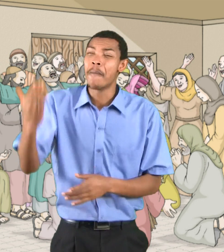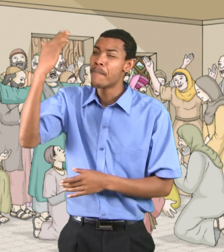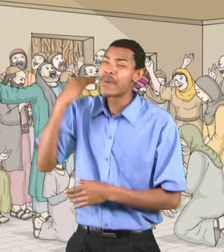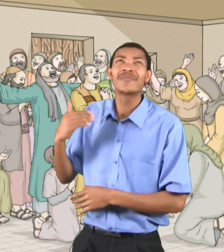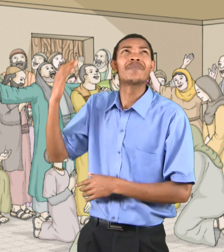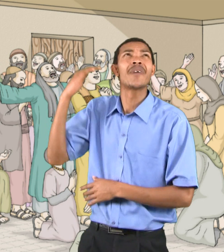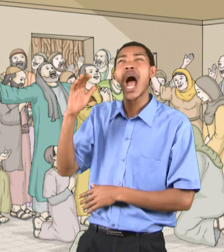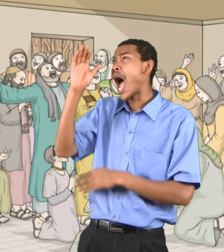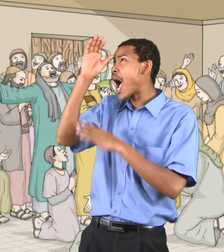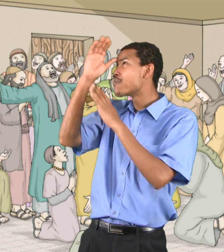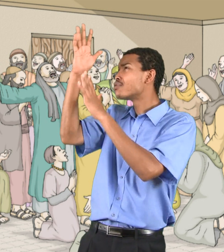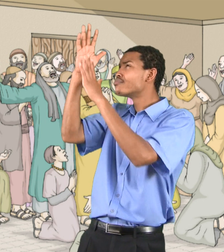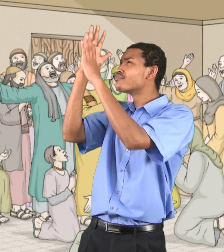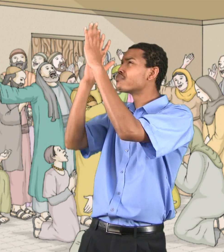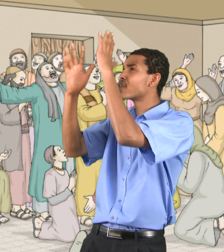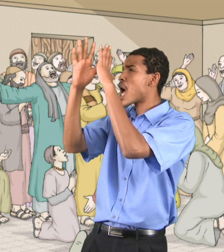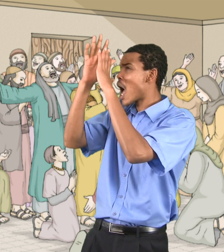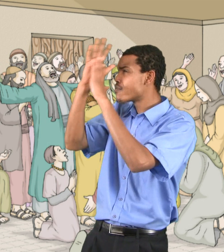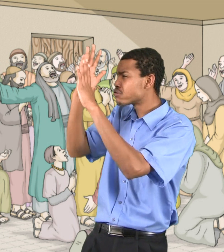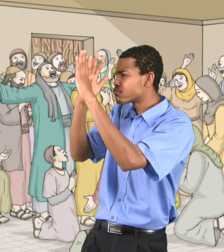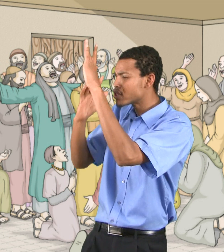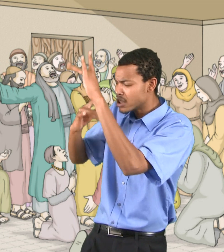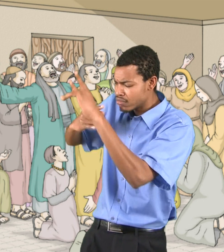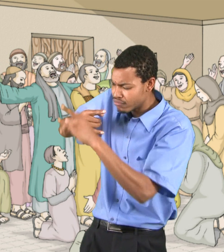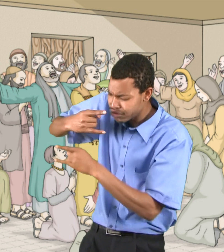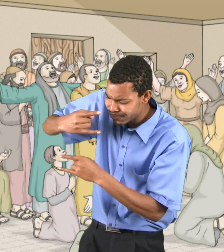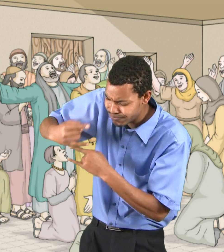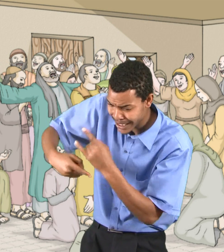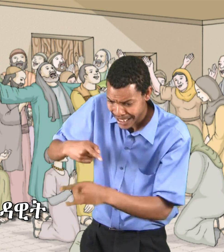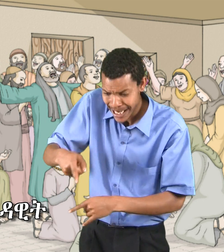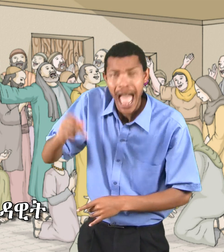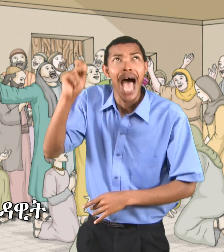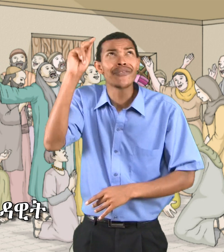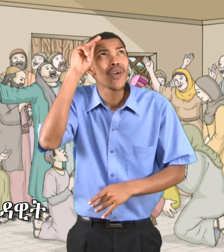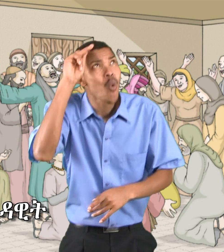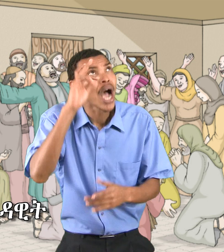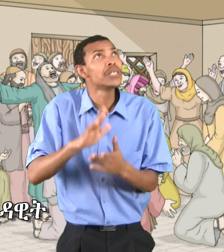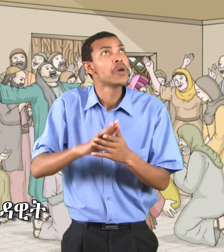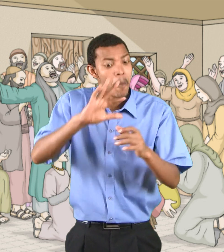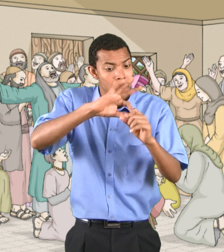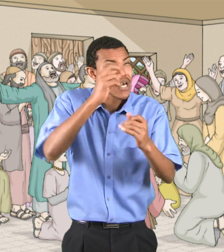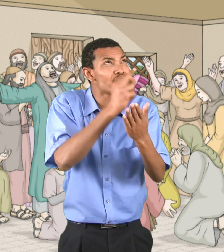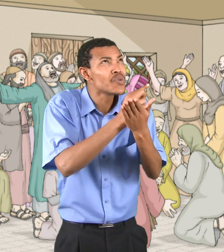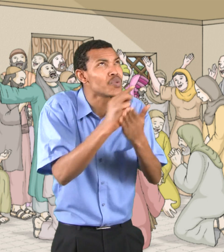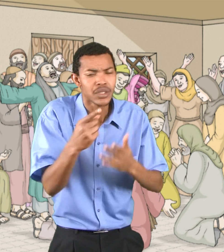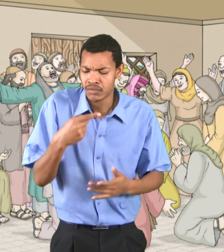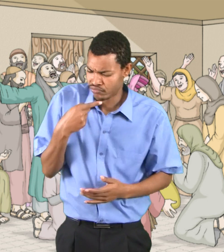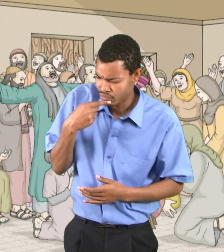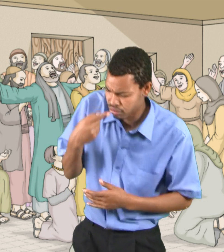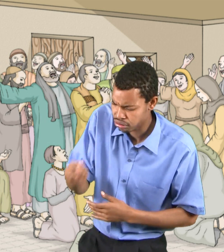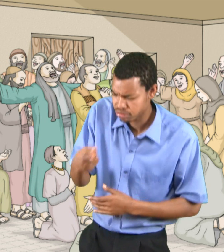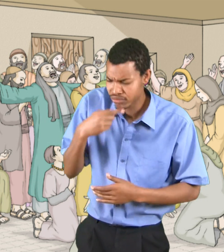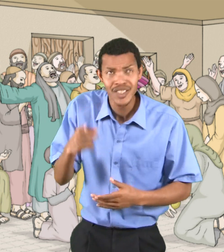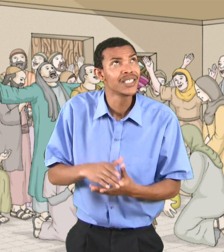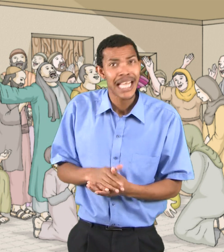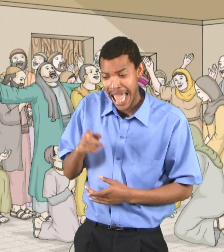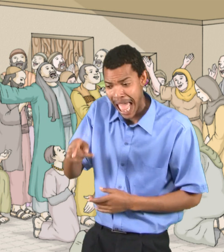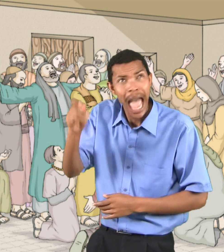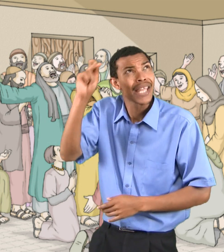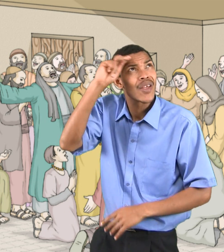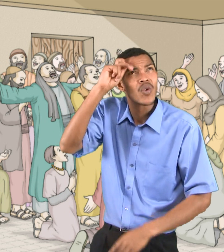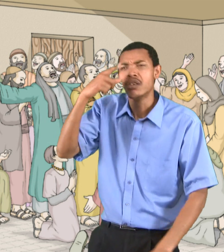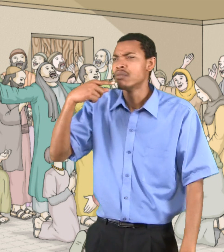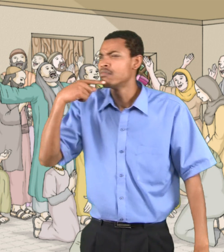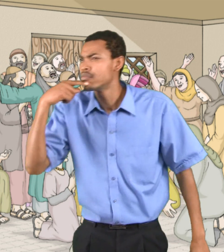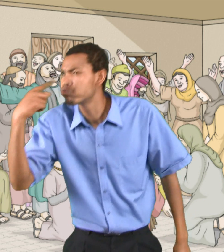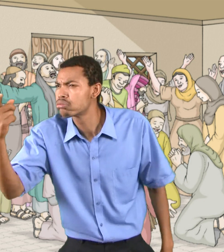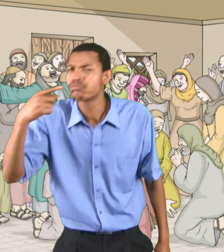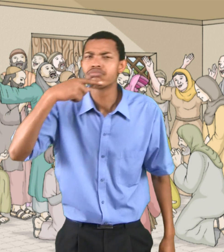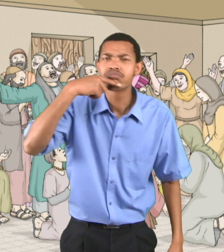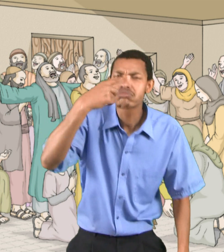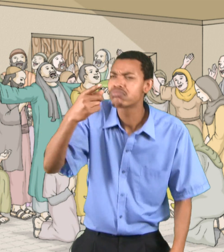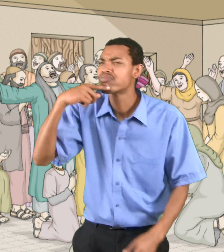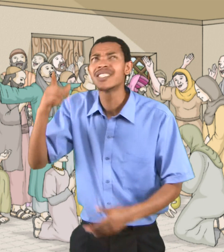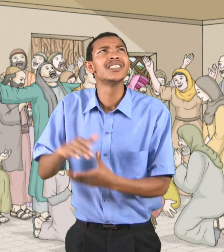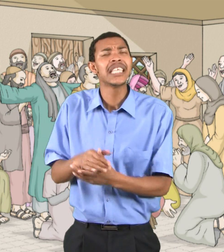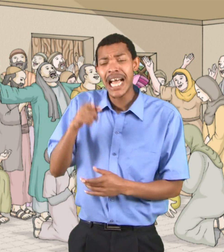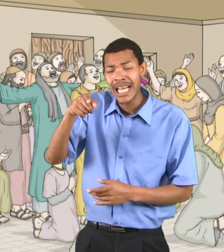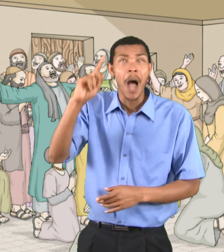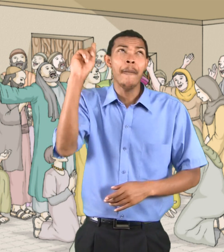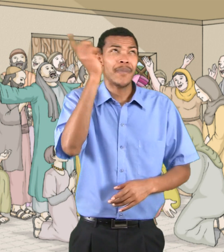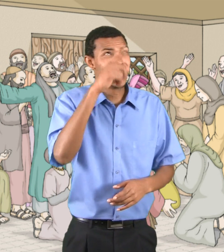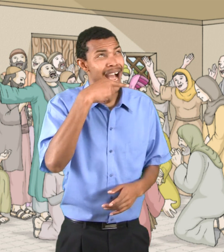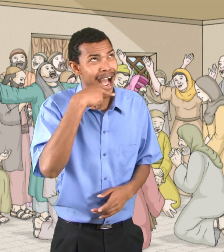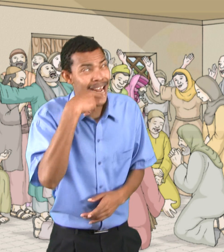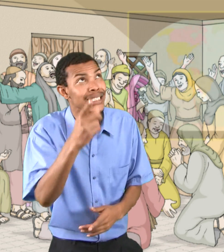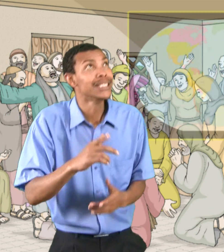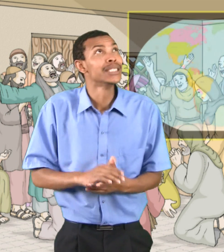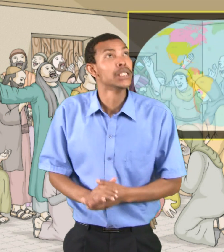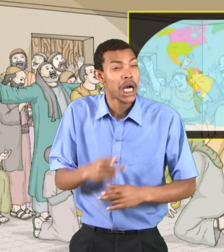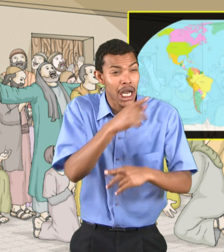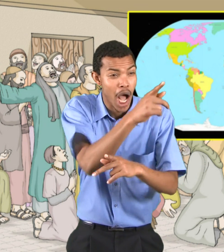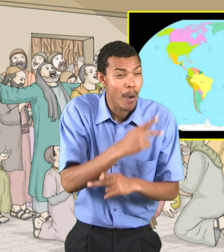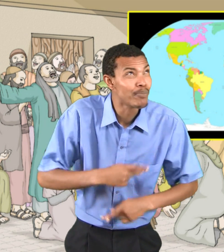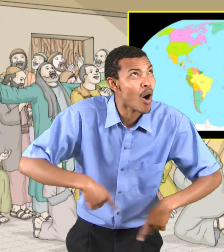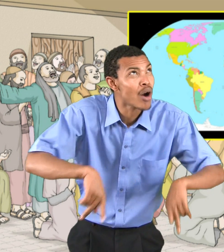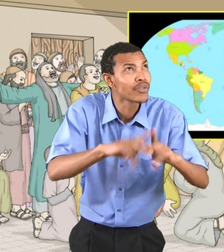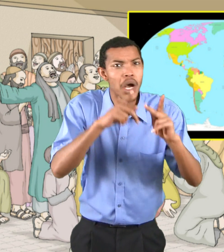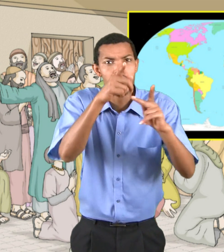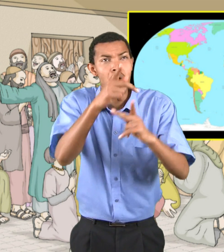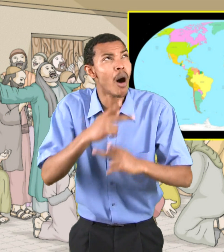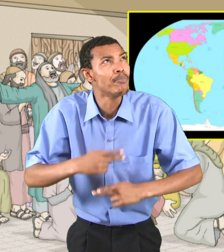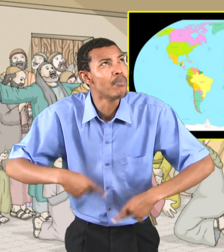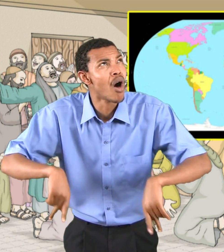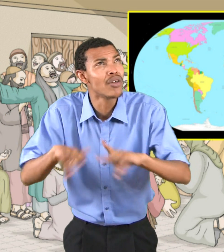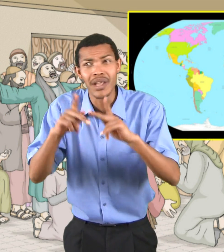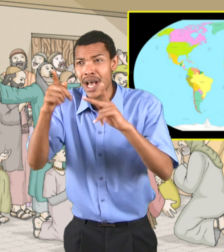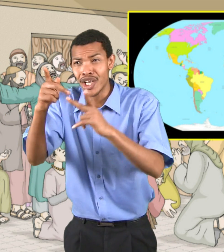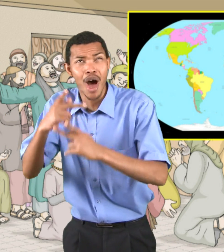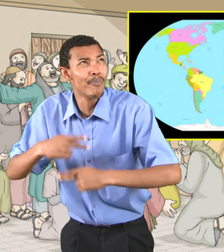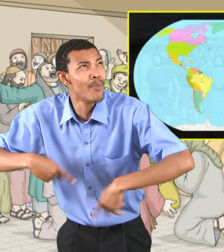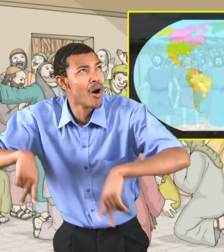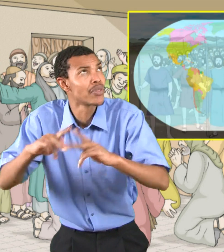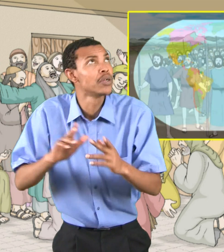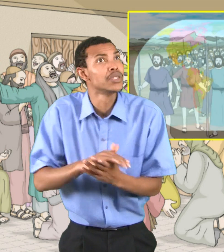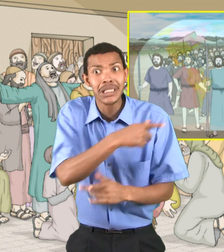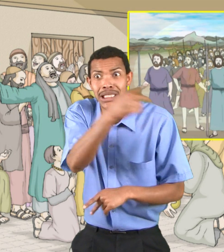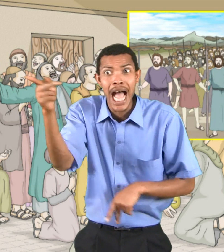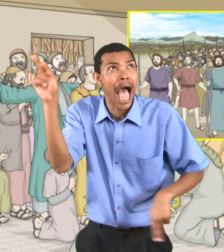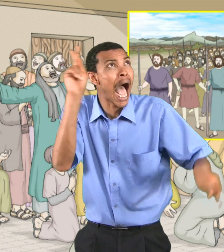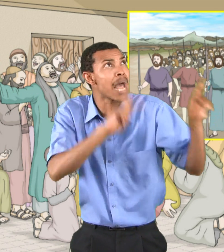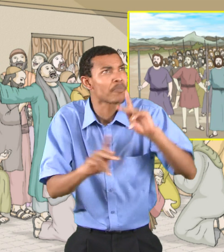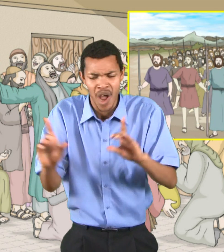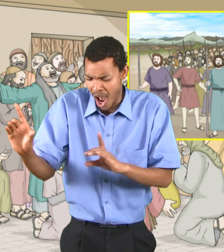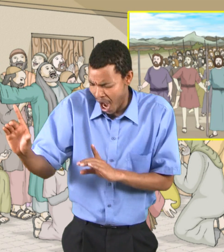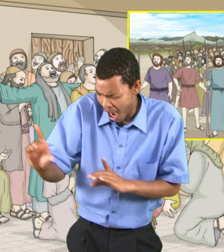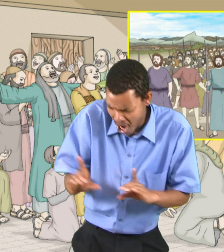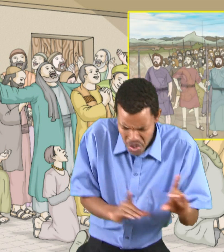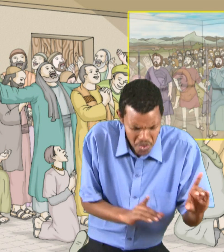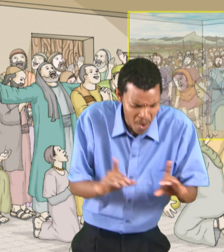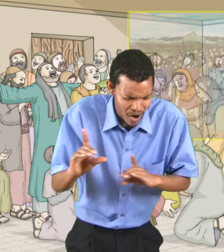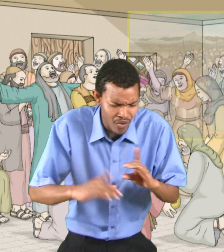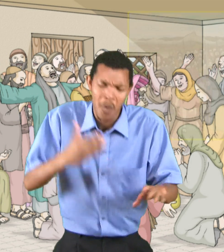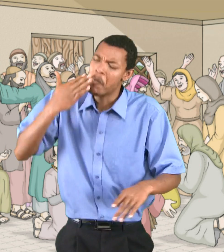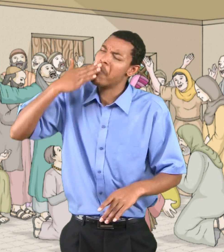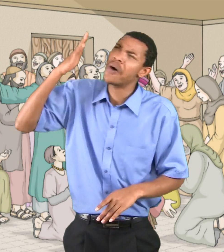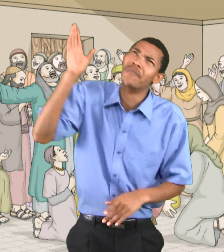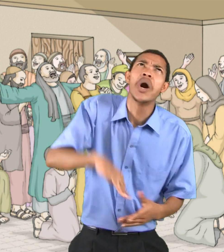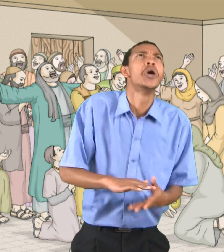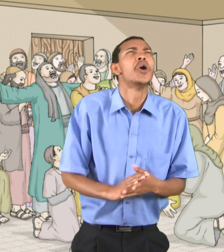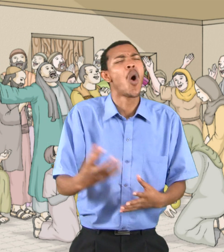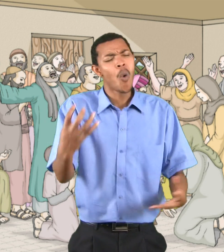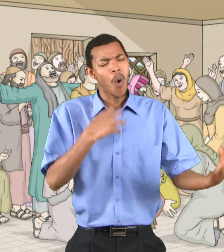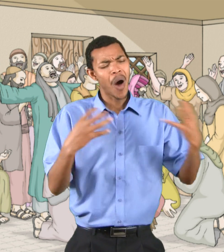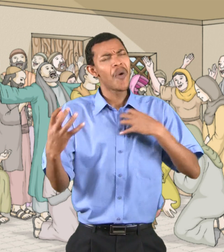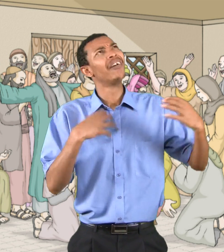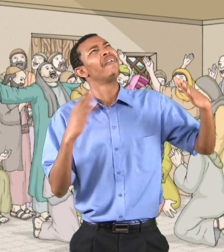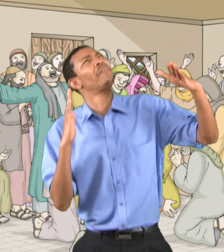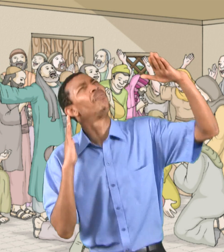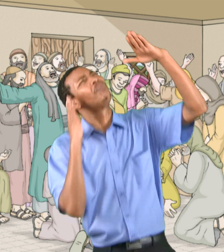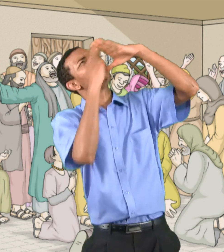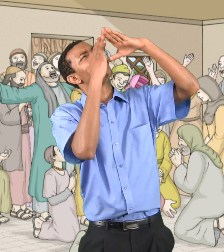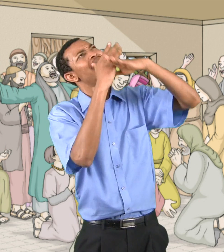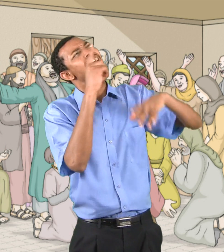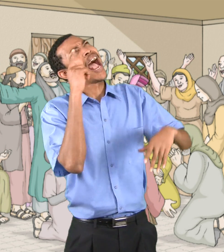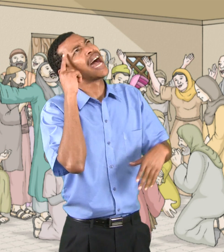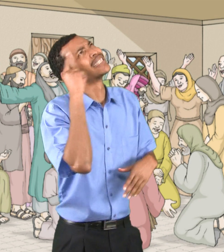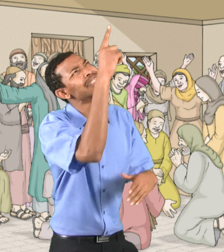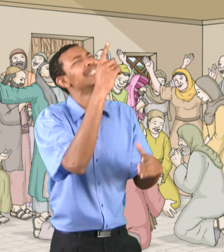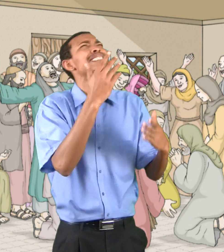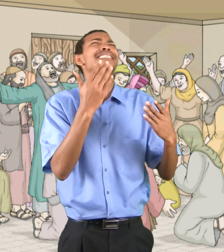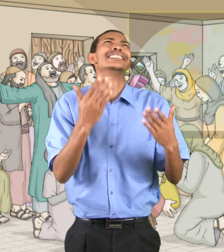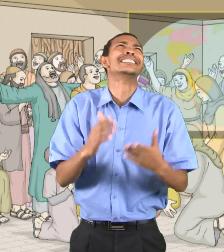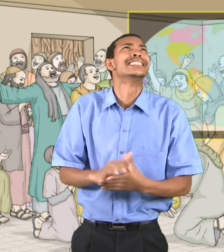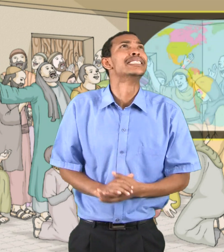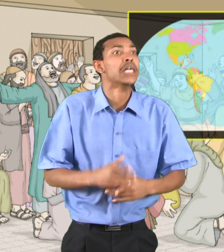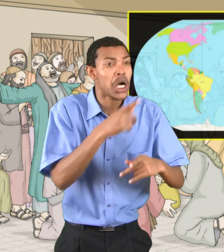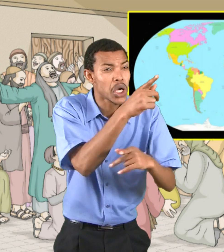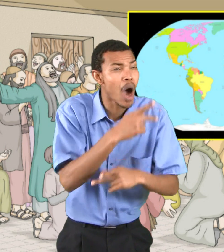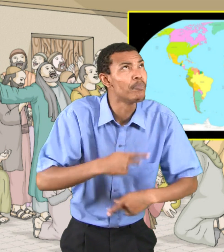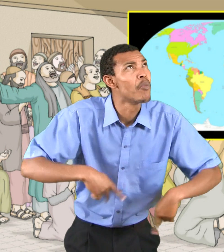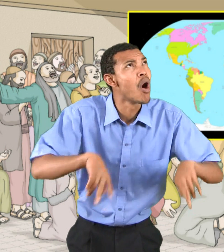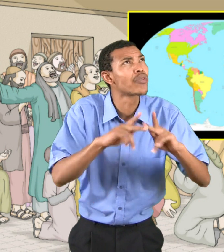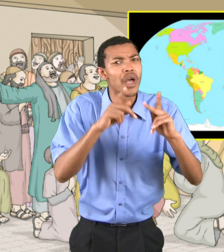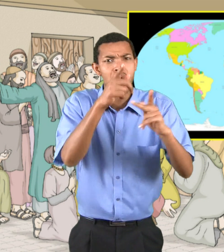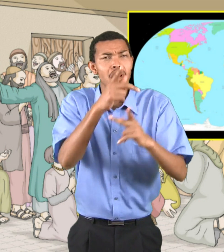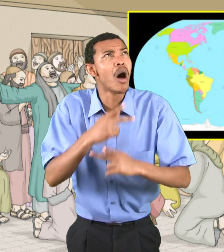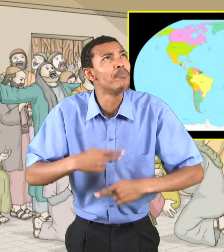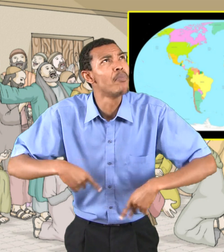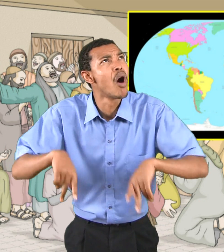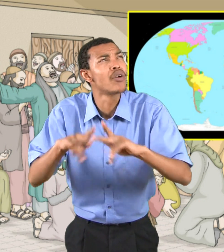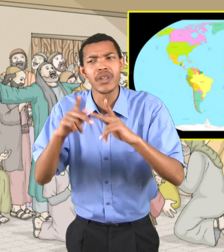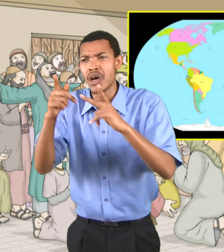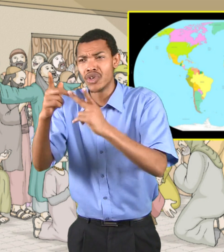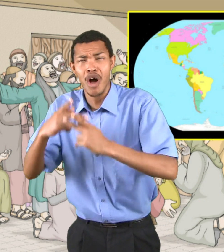You spoke by the Holy Spirit through the mouth of Your servant, our father David: ‘Why do the nations rage and the peoples plot in vain?